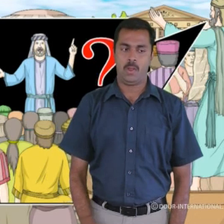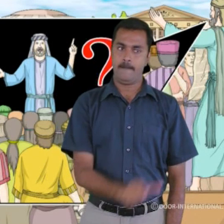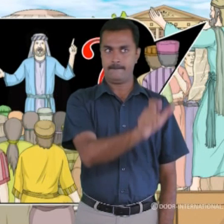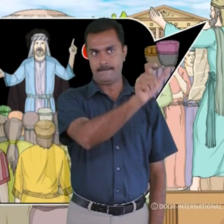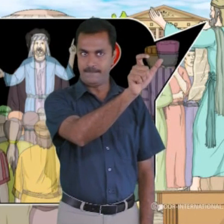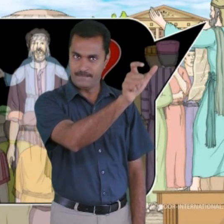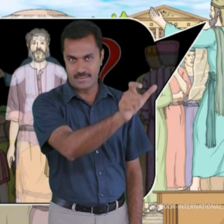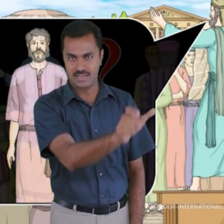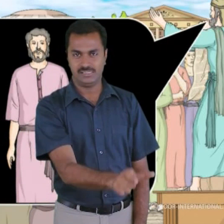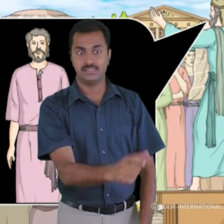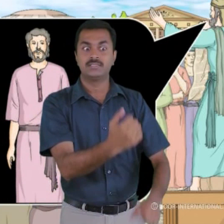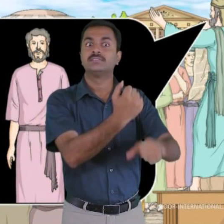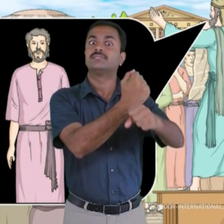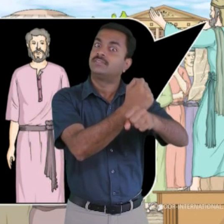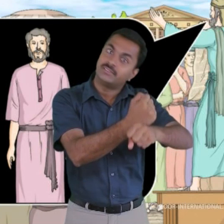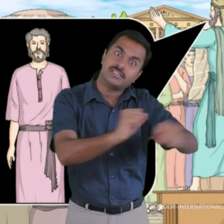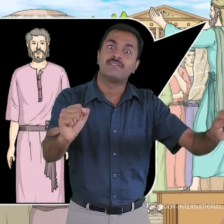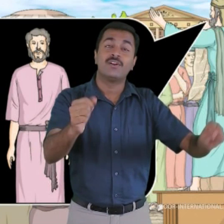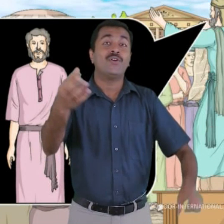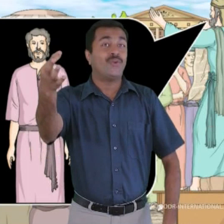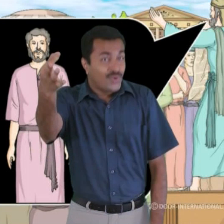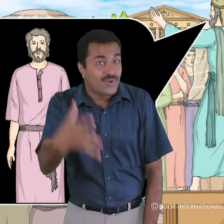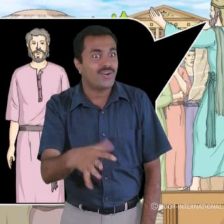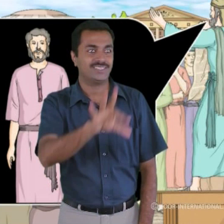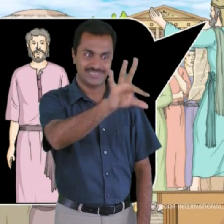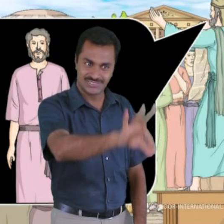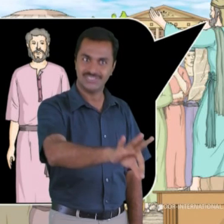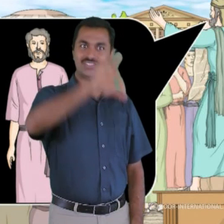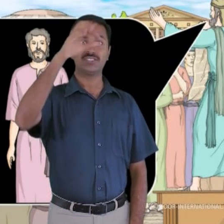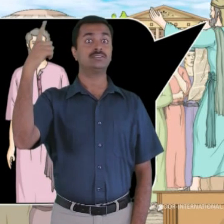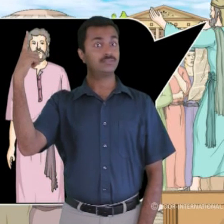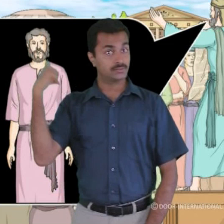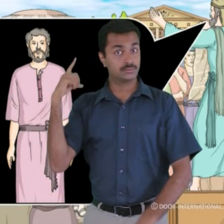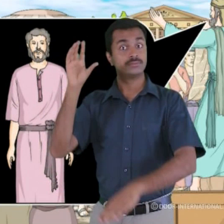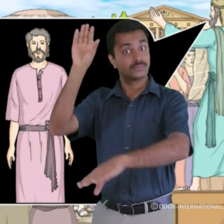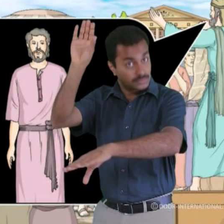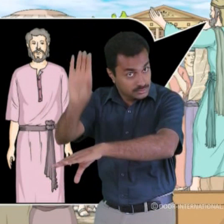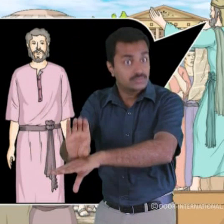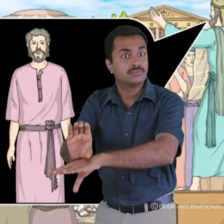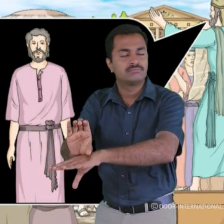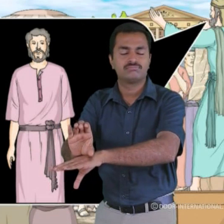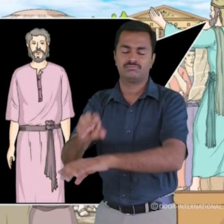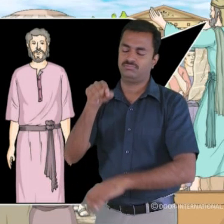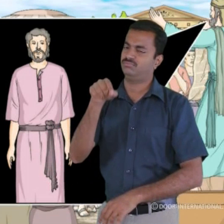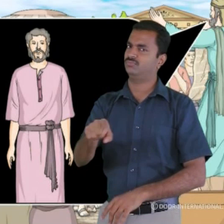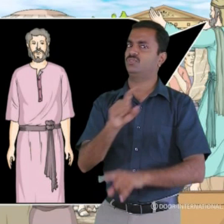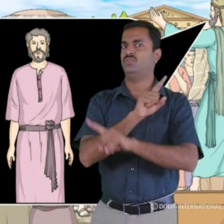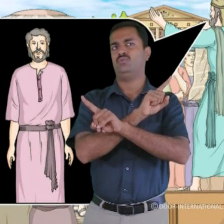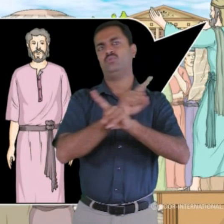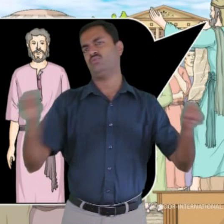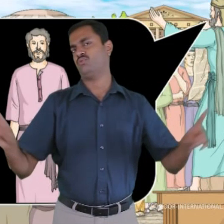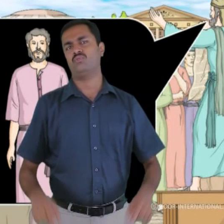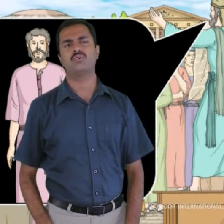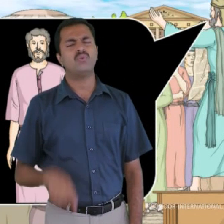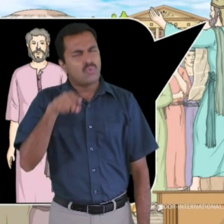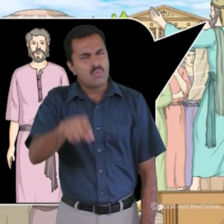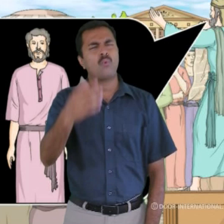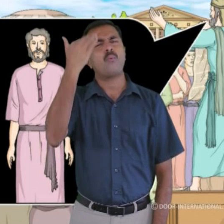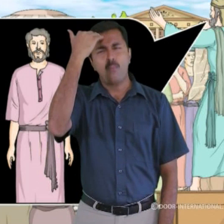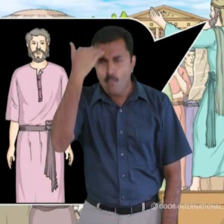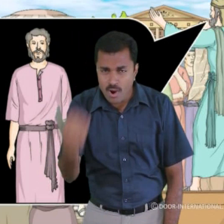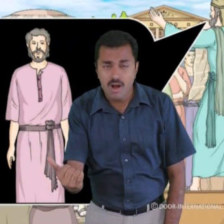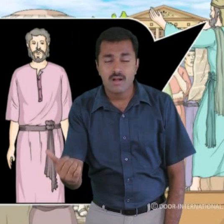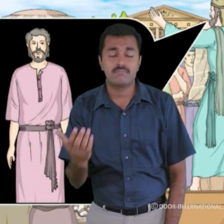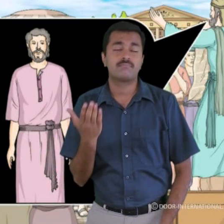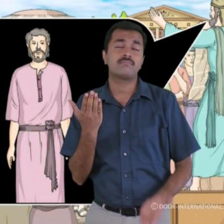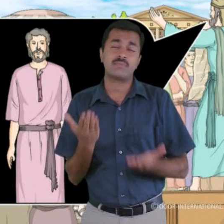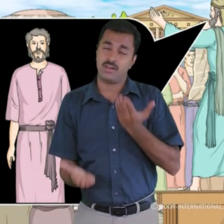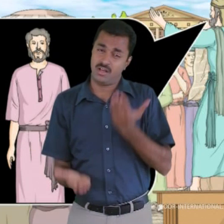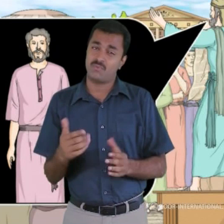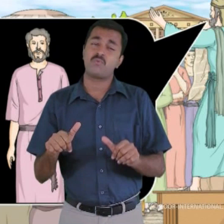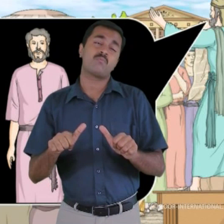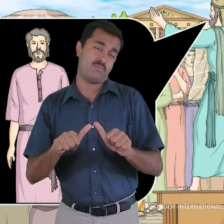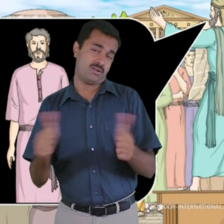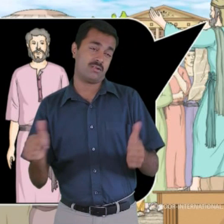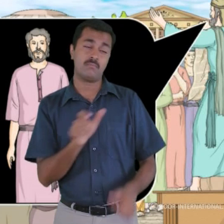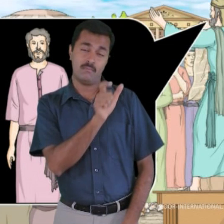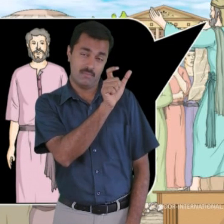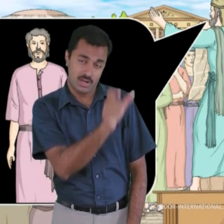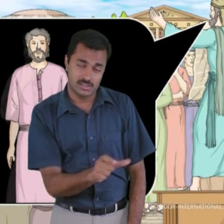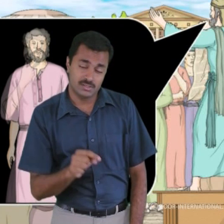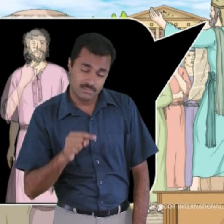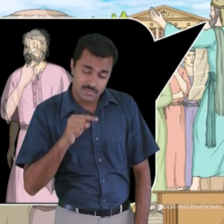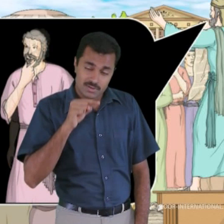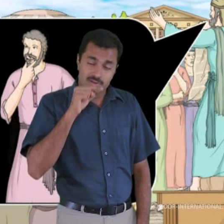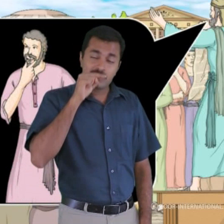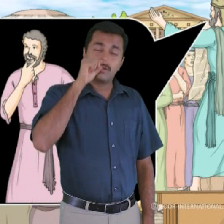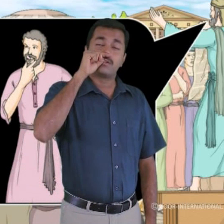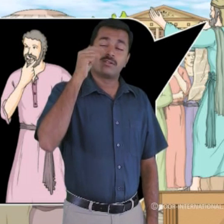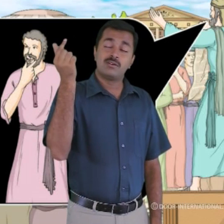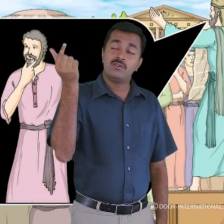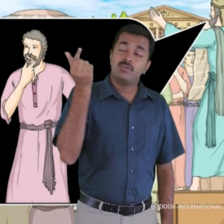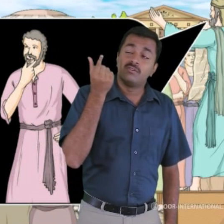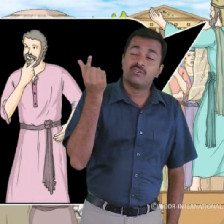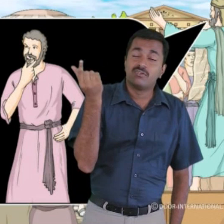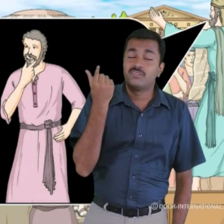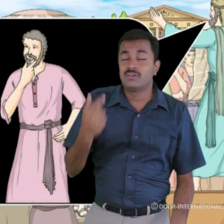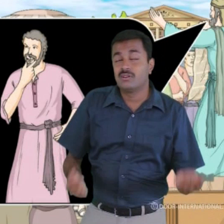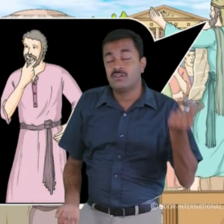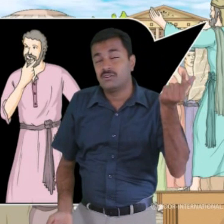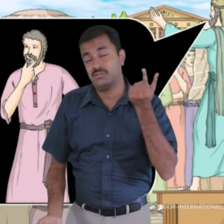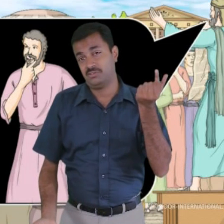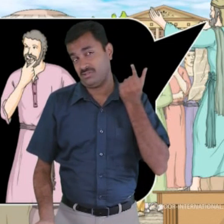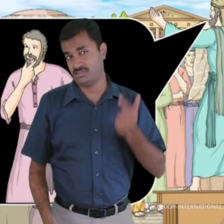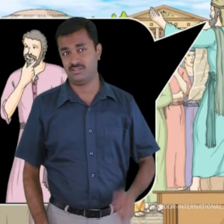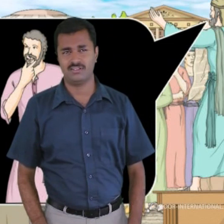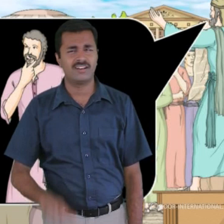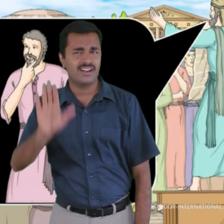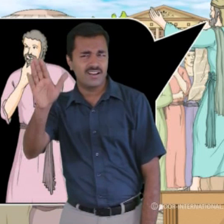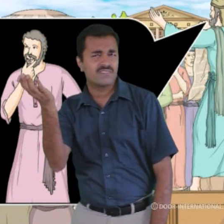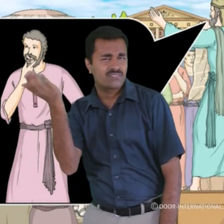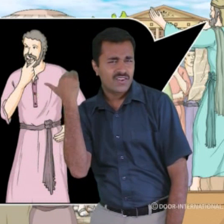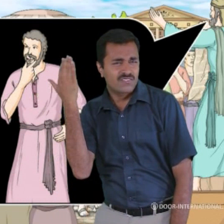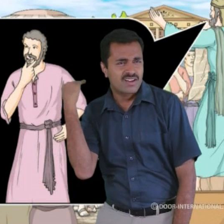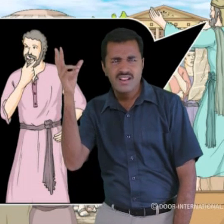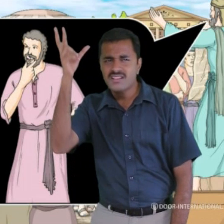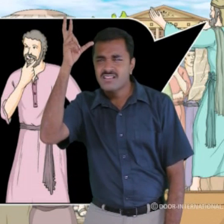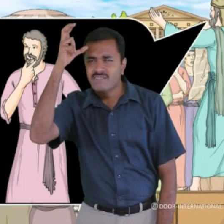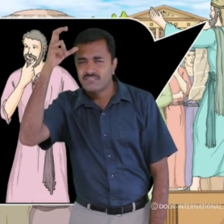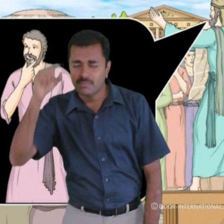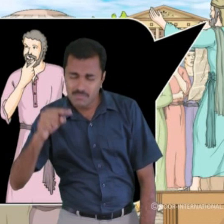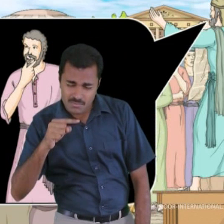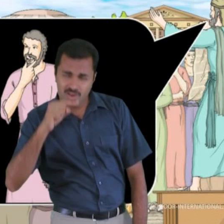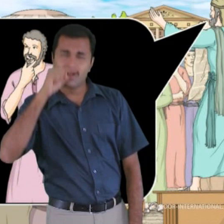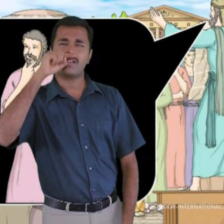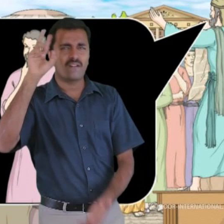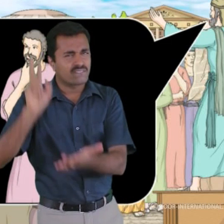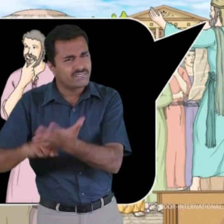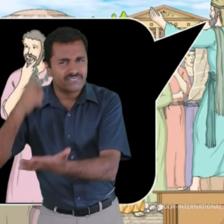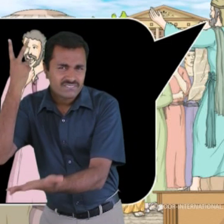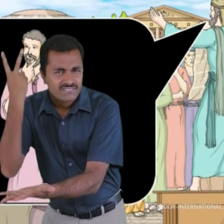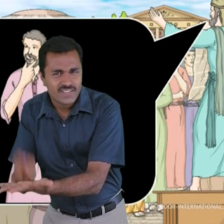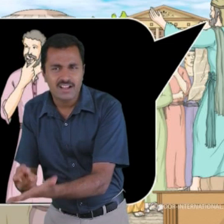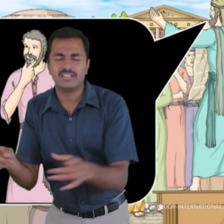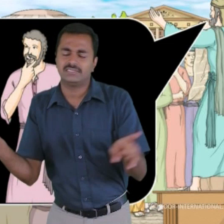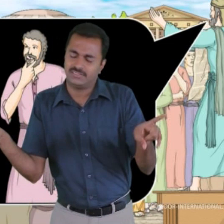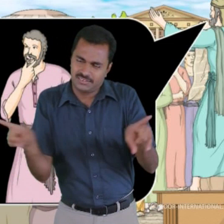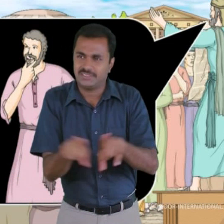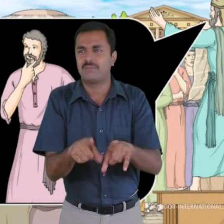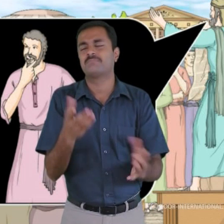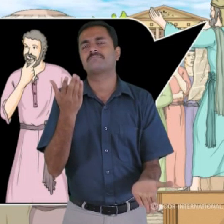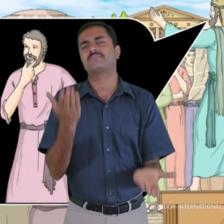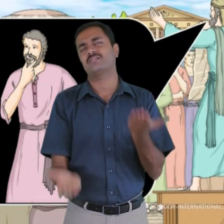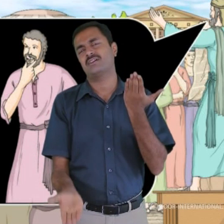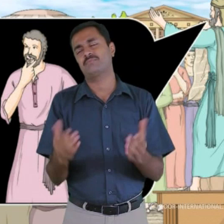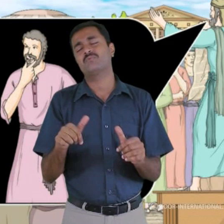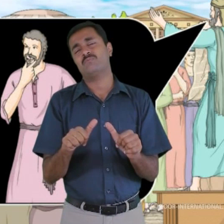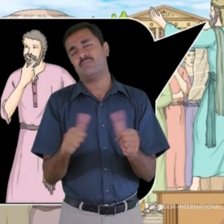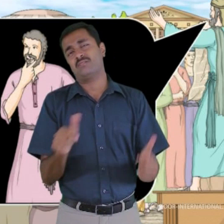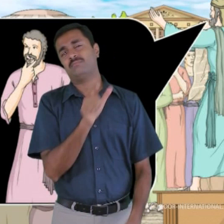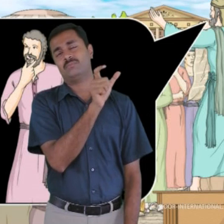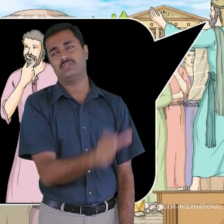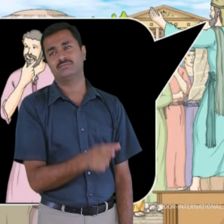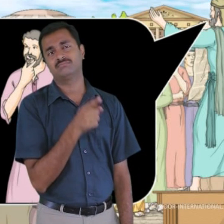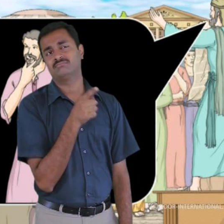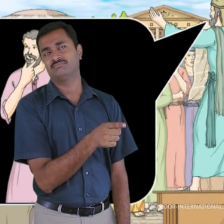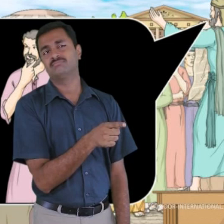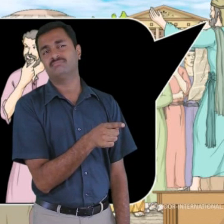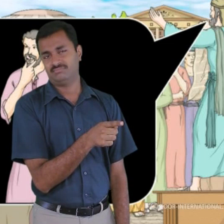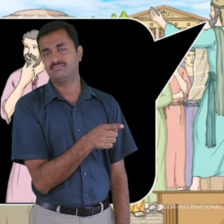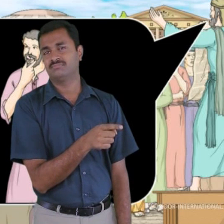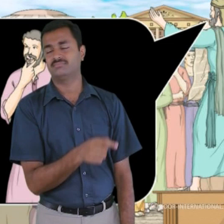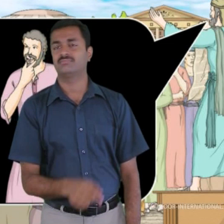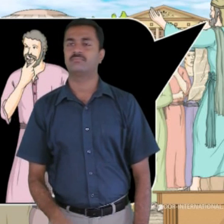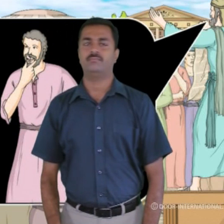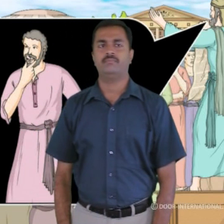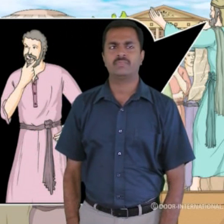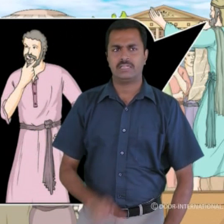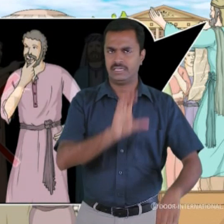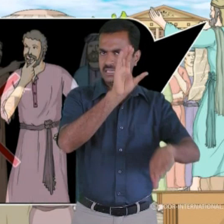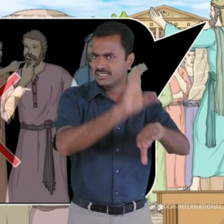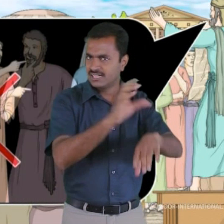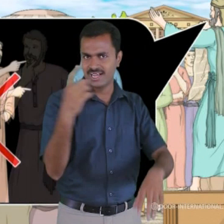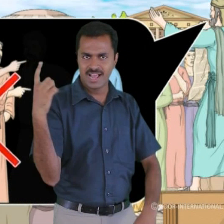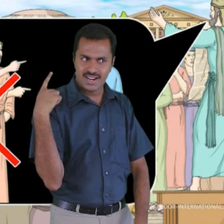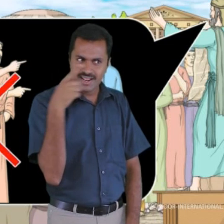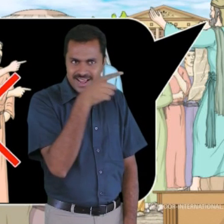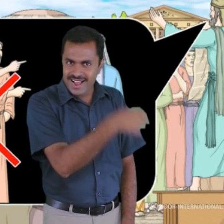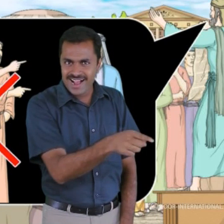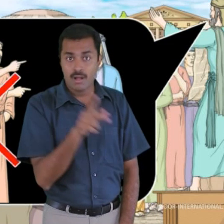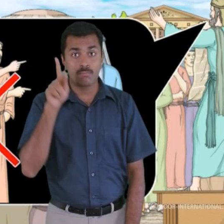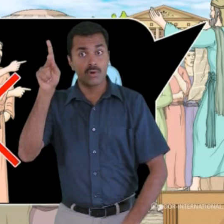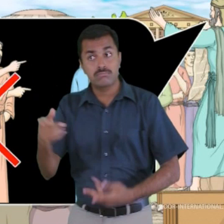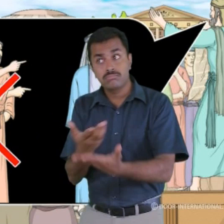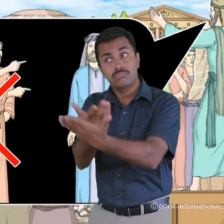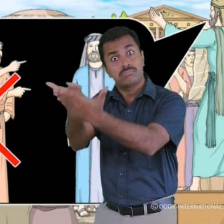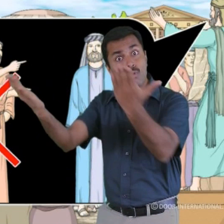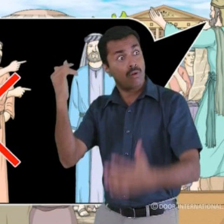He must not be a recent convert, or he may become conceited and fall under the same condemnation as the devil.